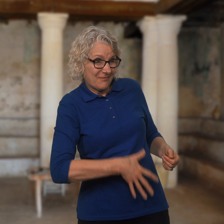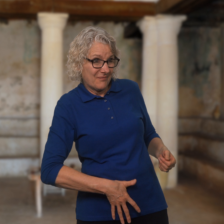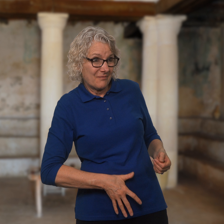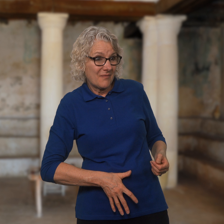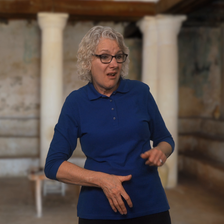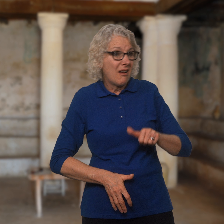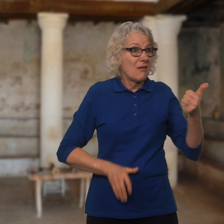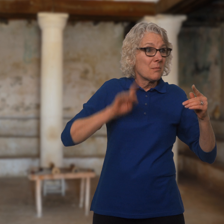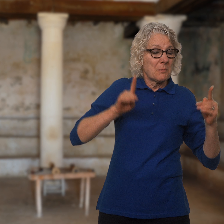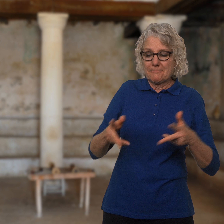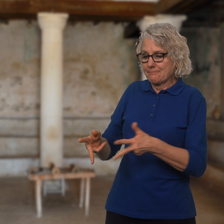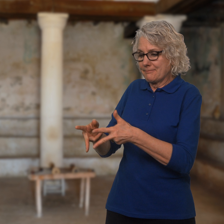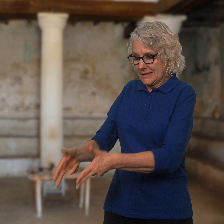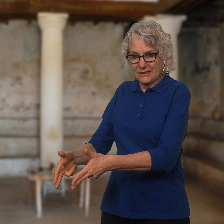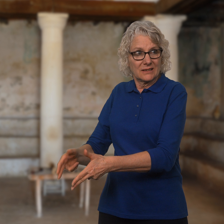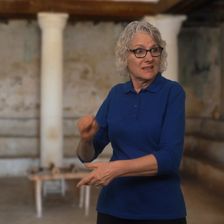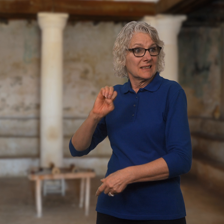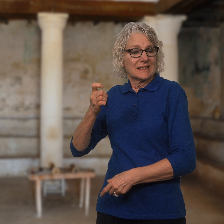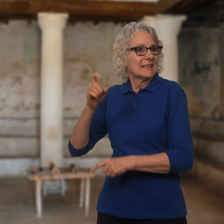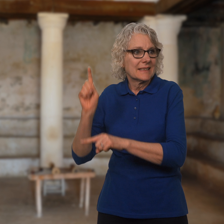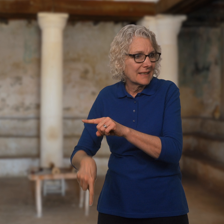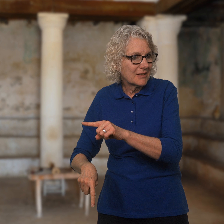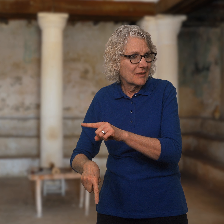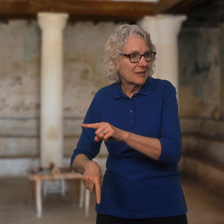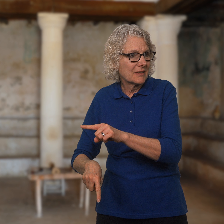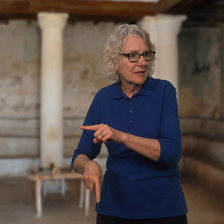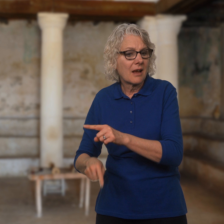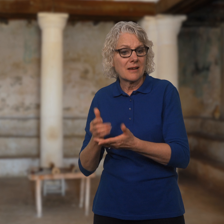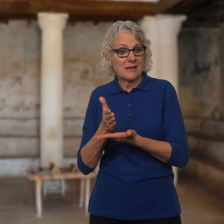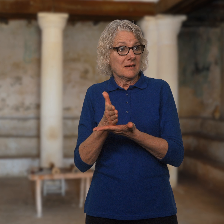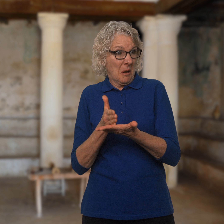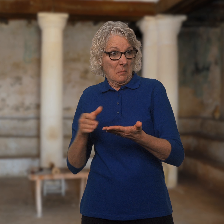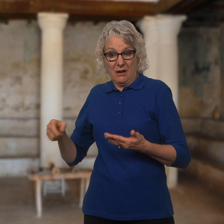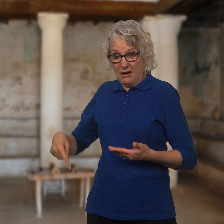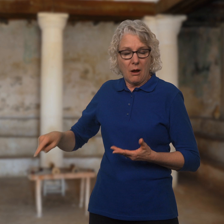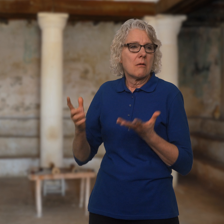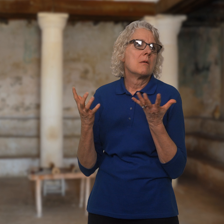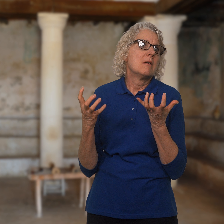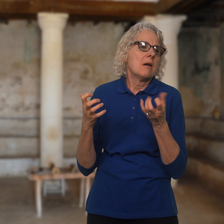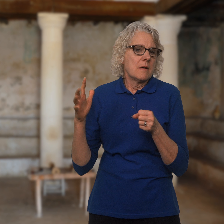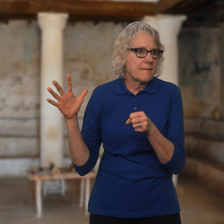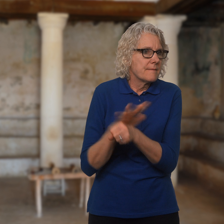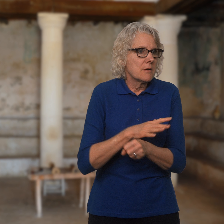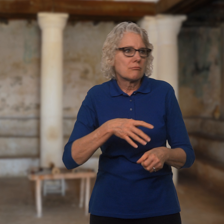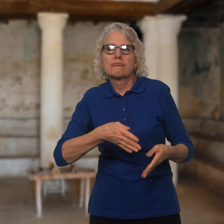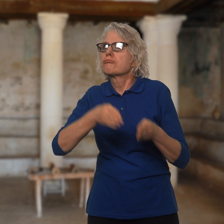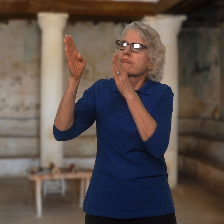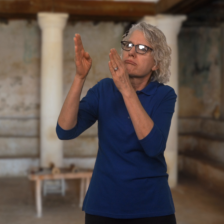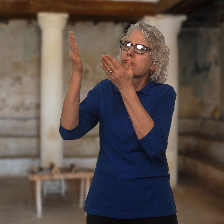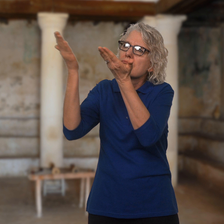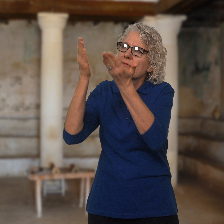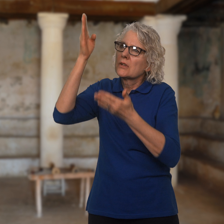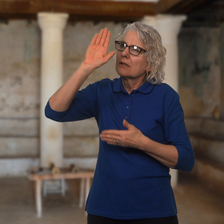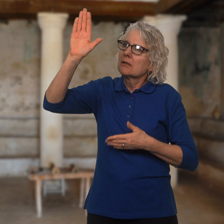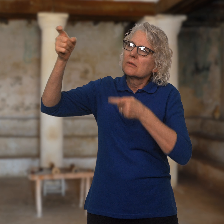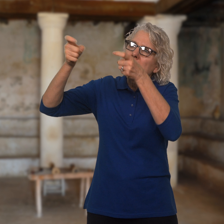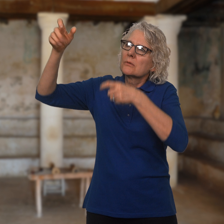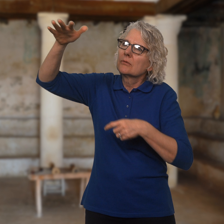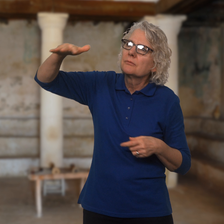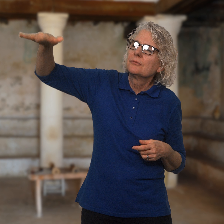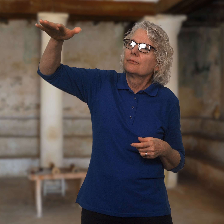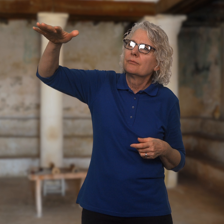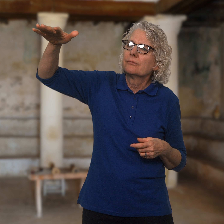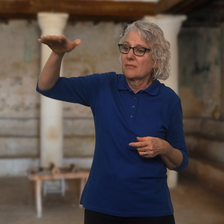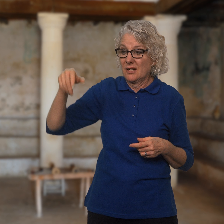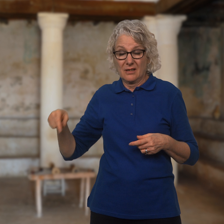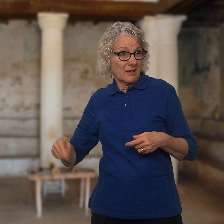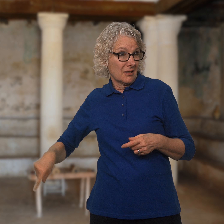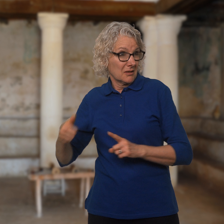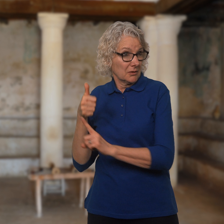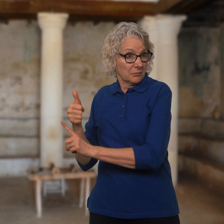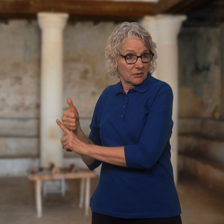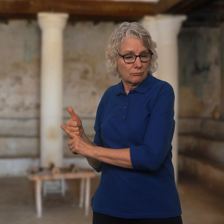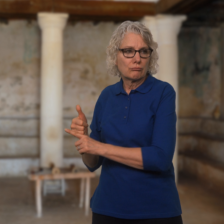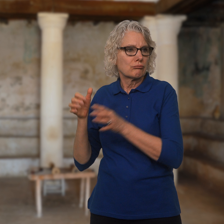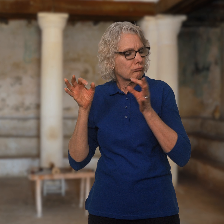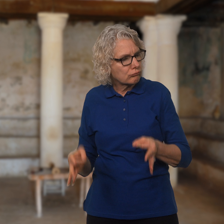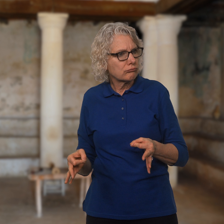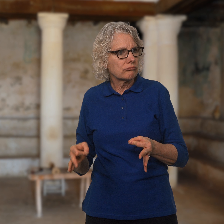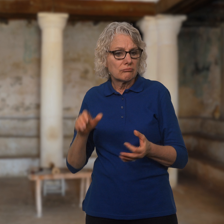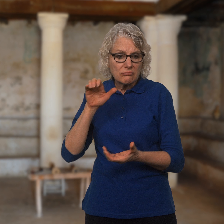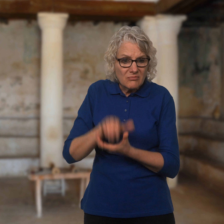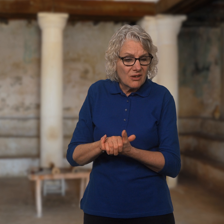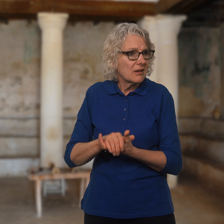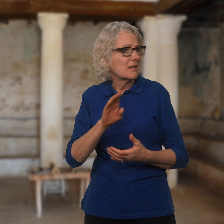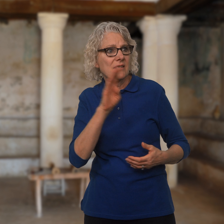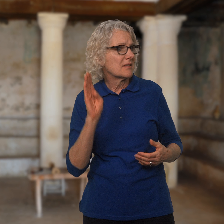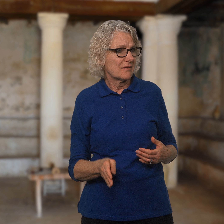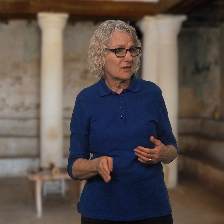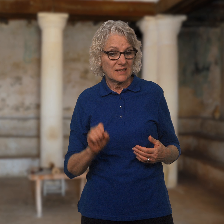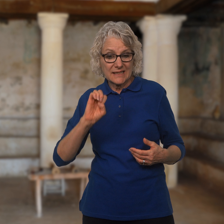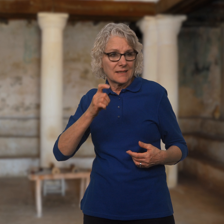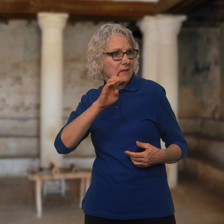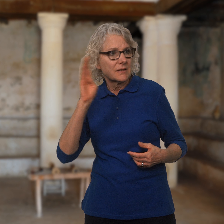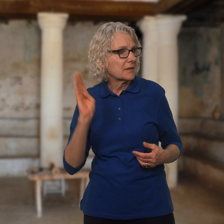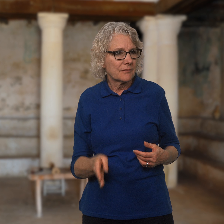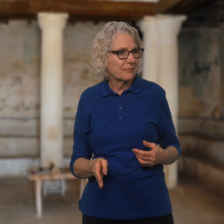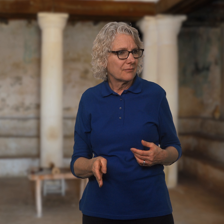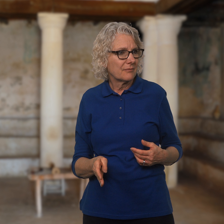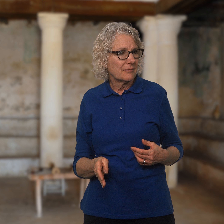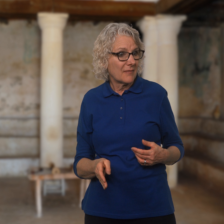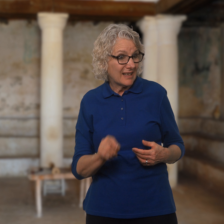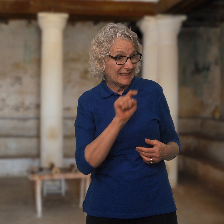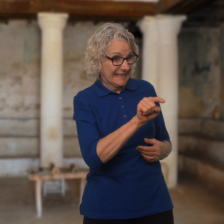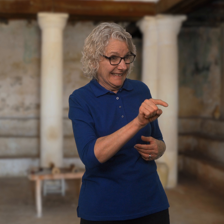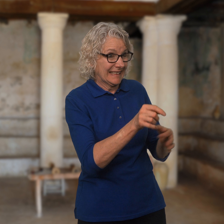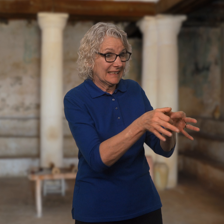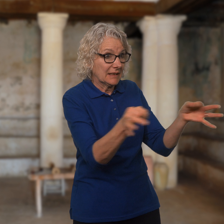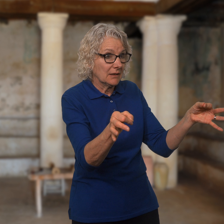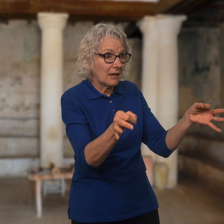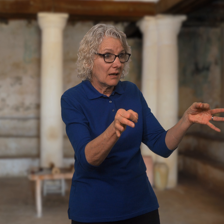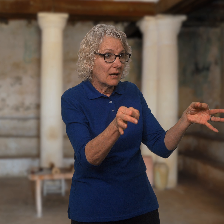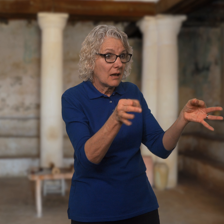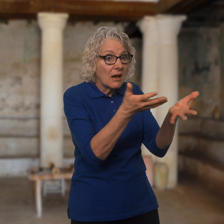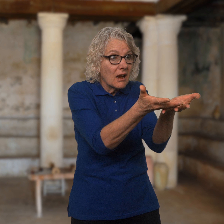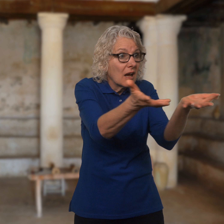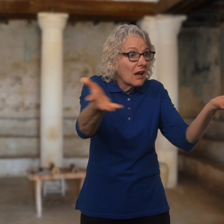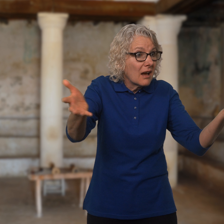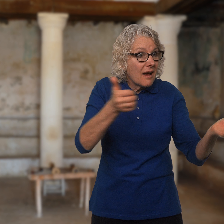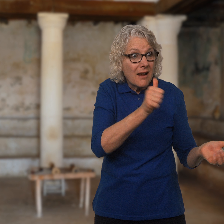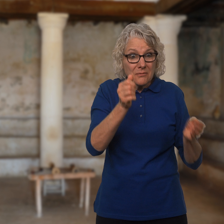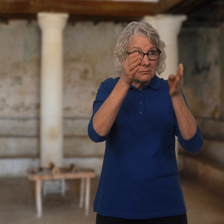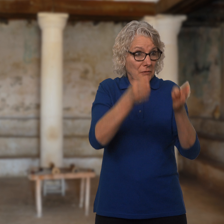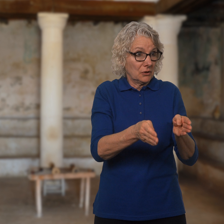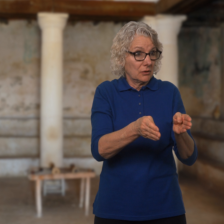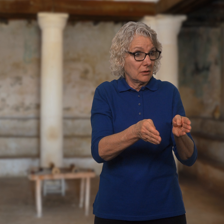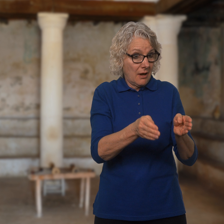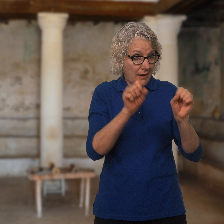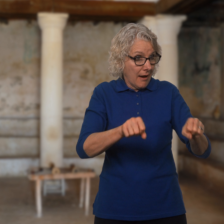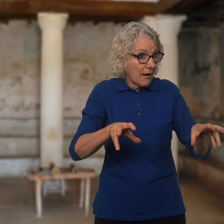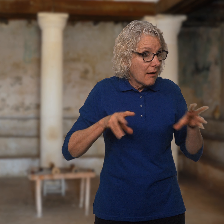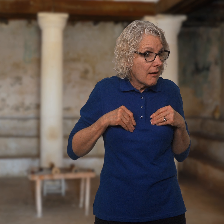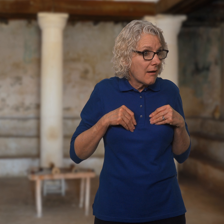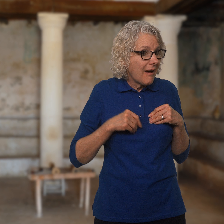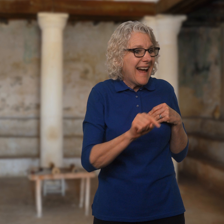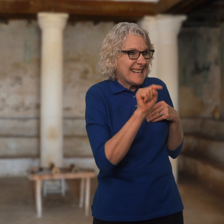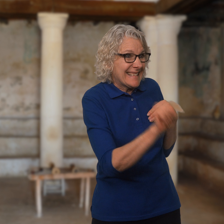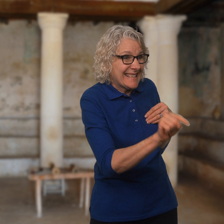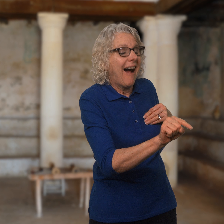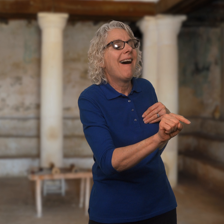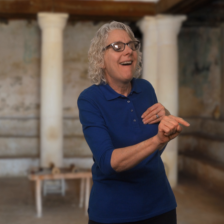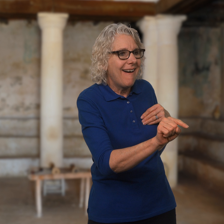and still others live like eunuchs for the sake of the kingdom of heaven.